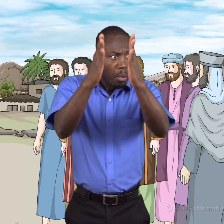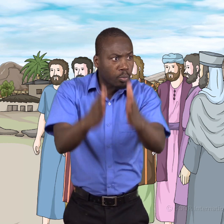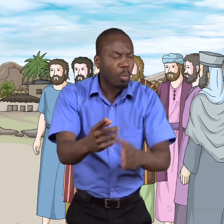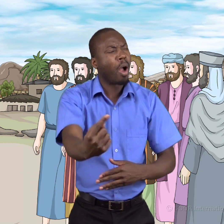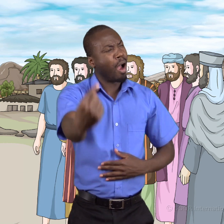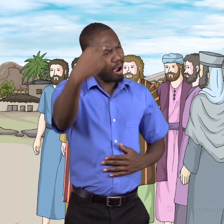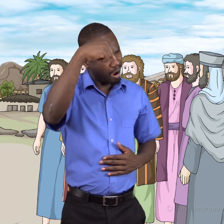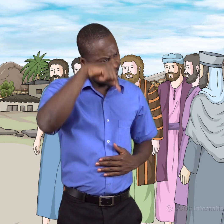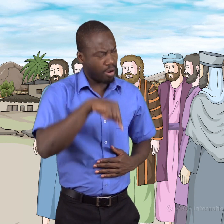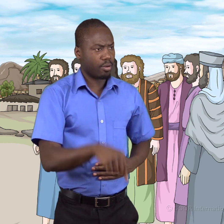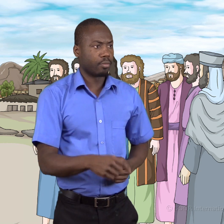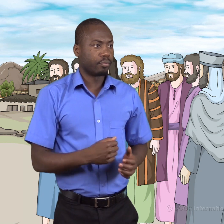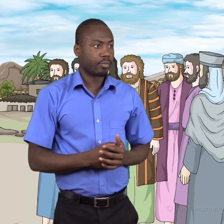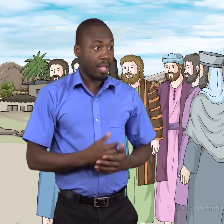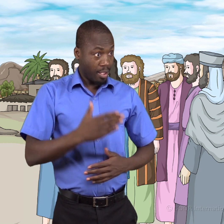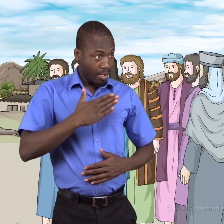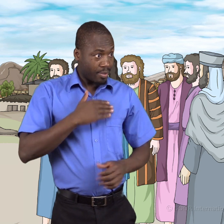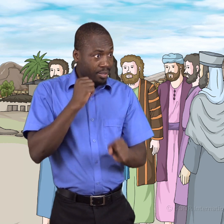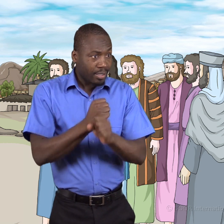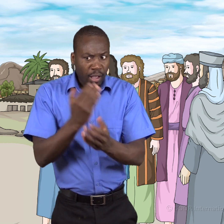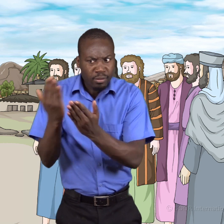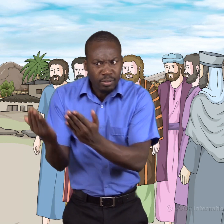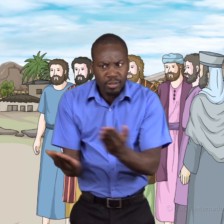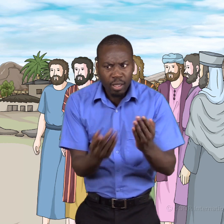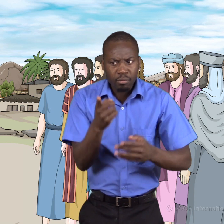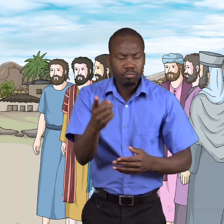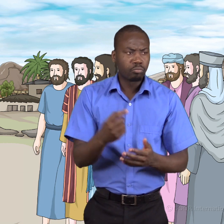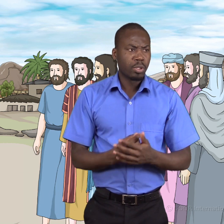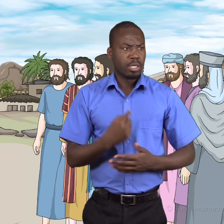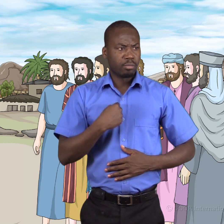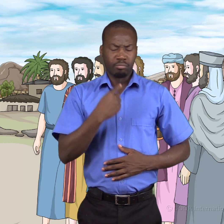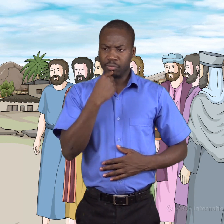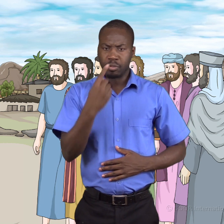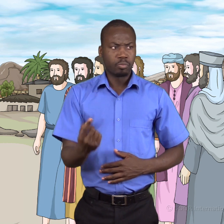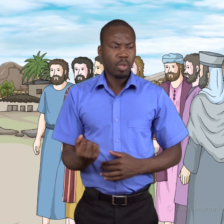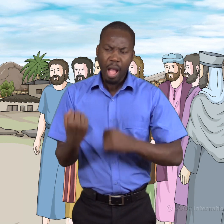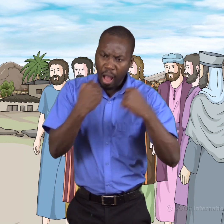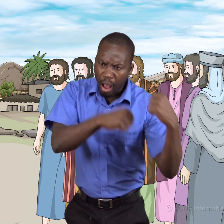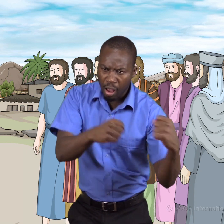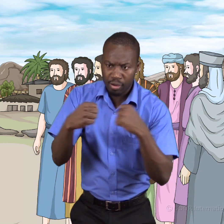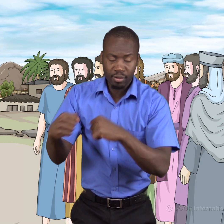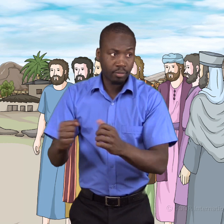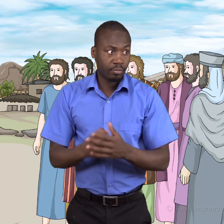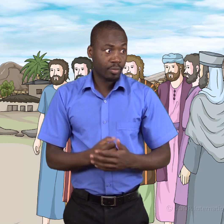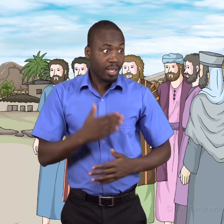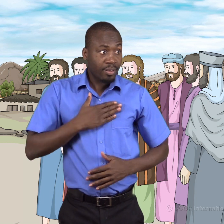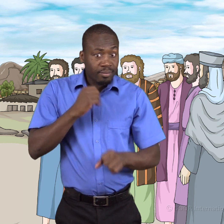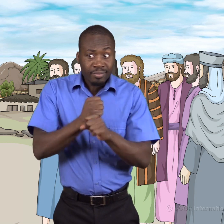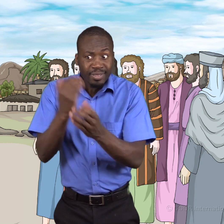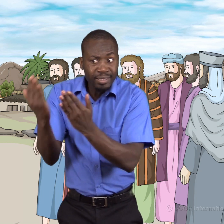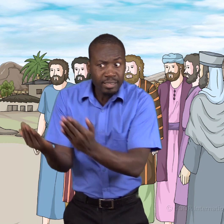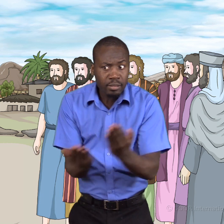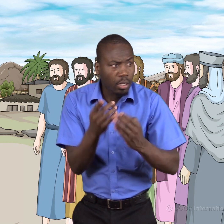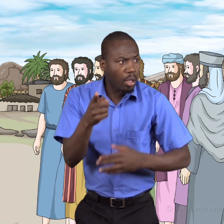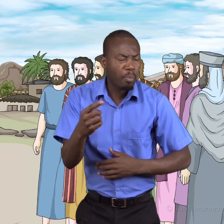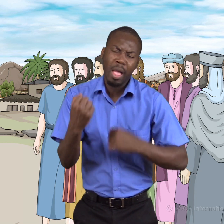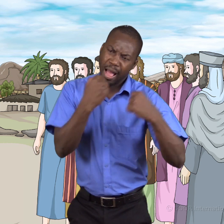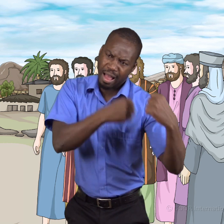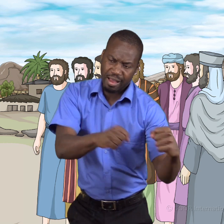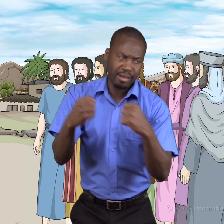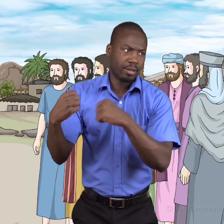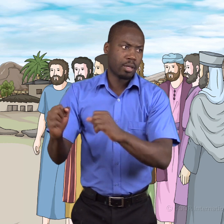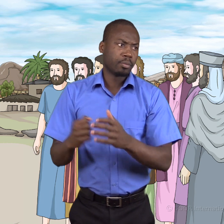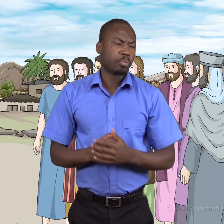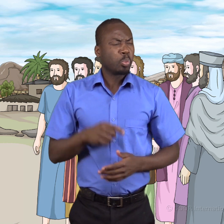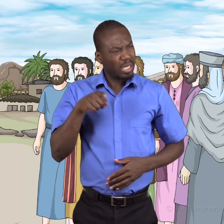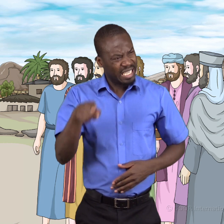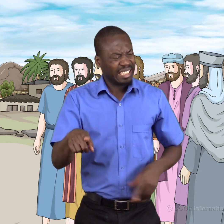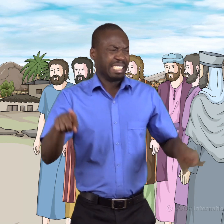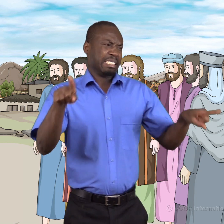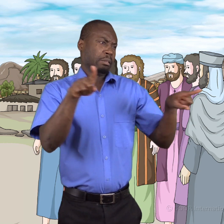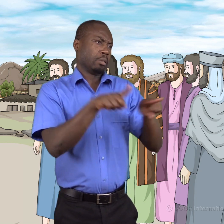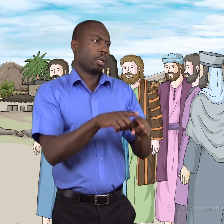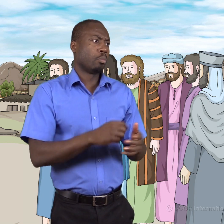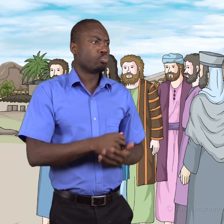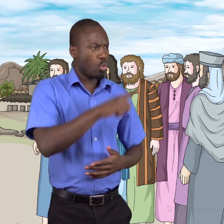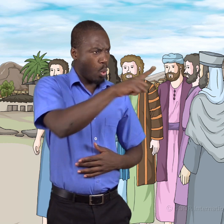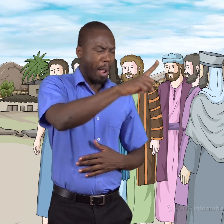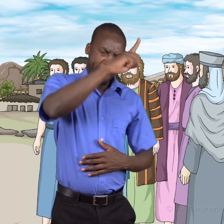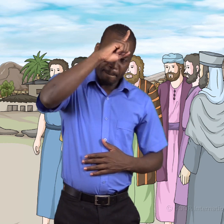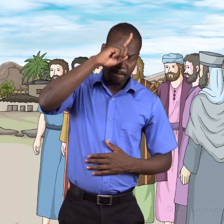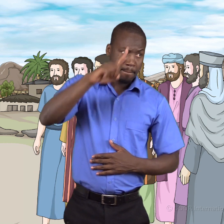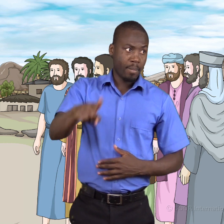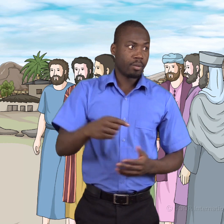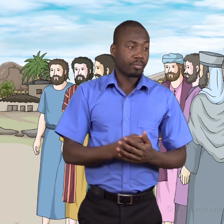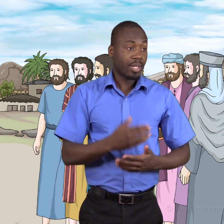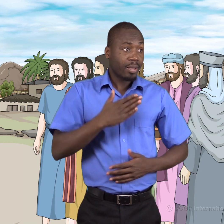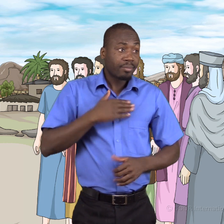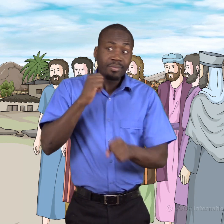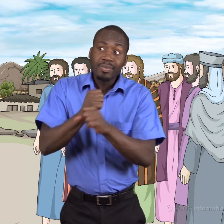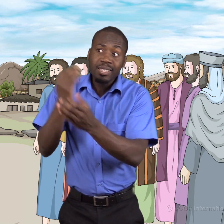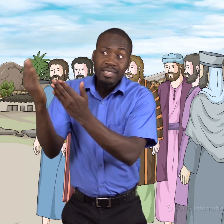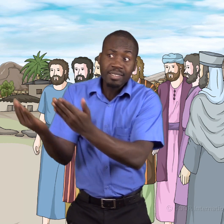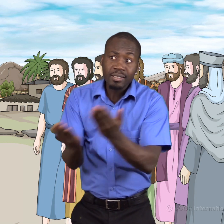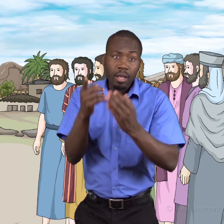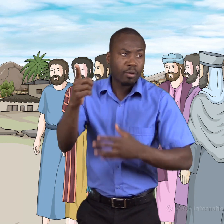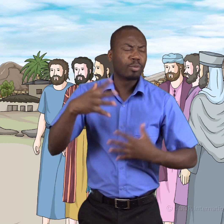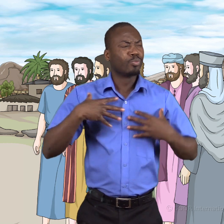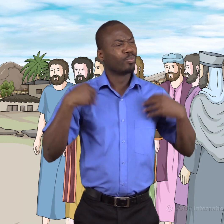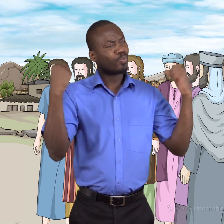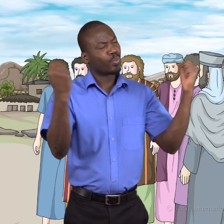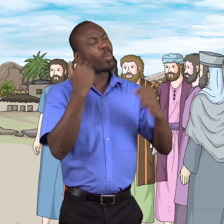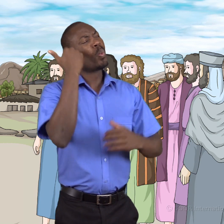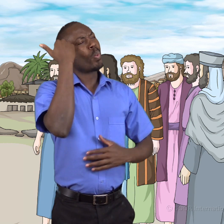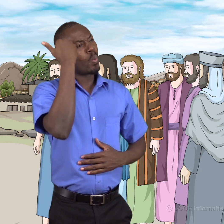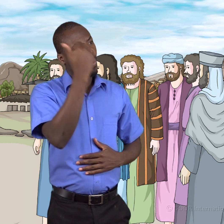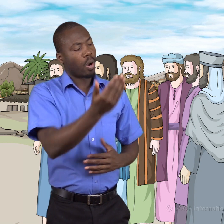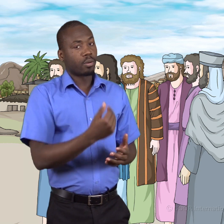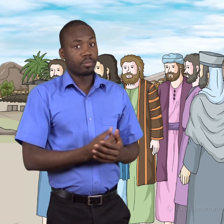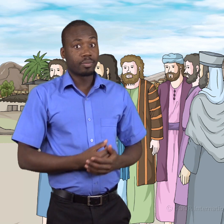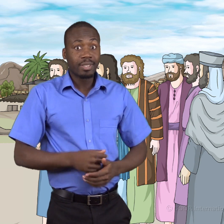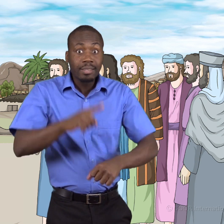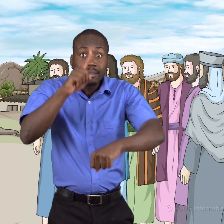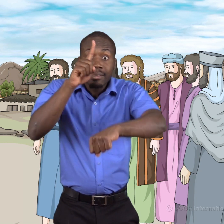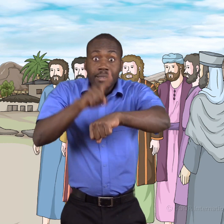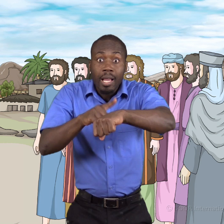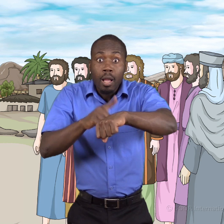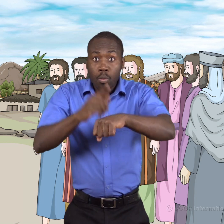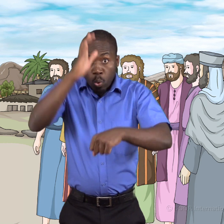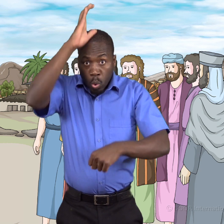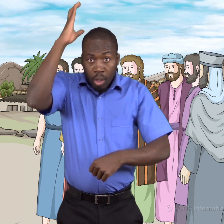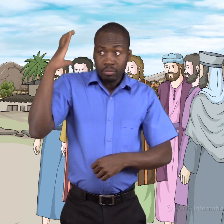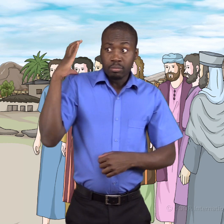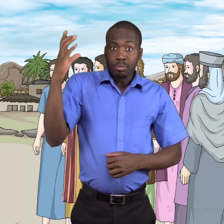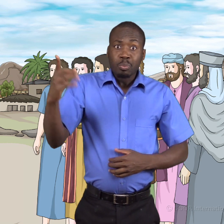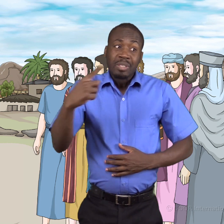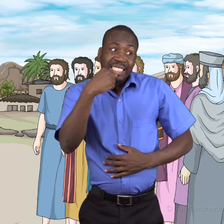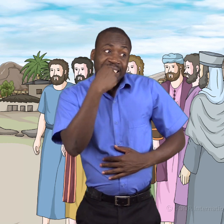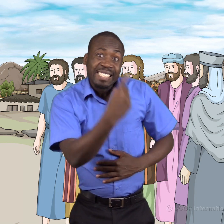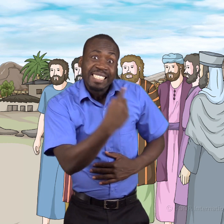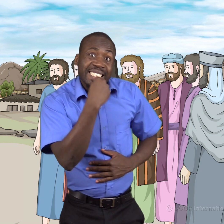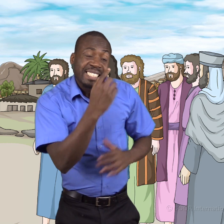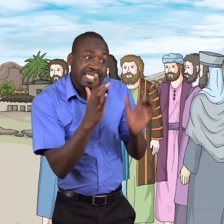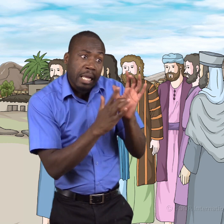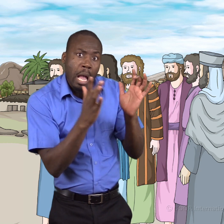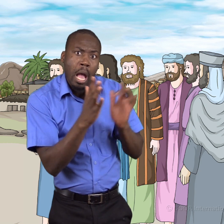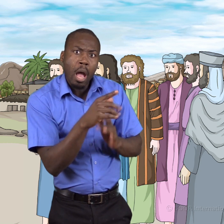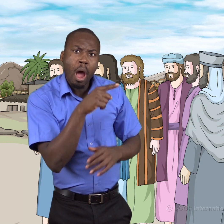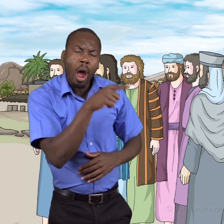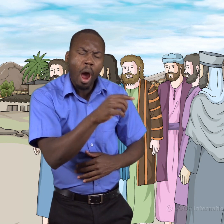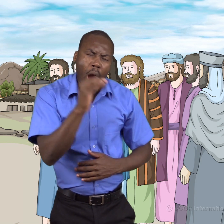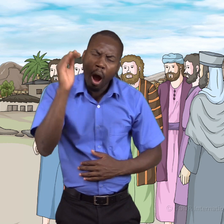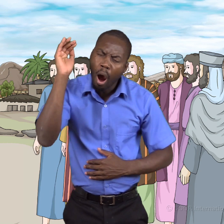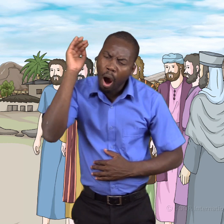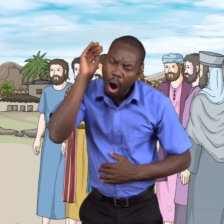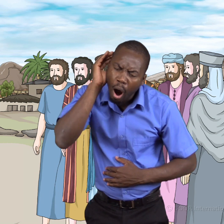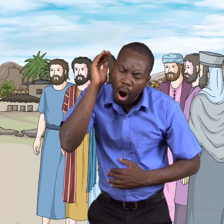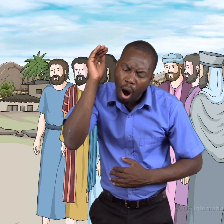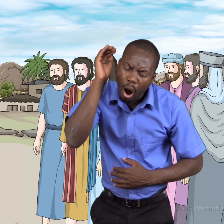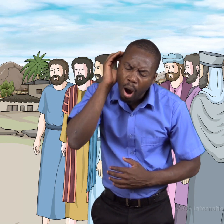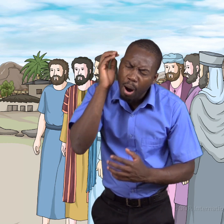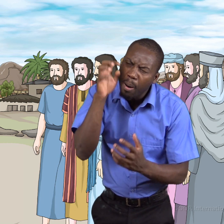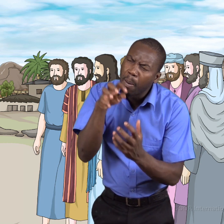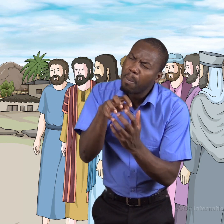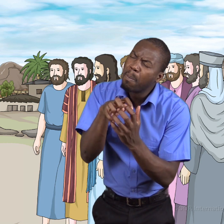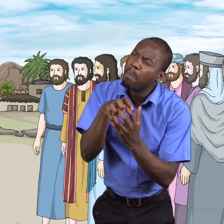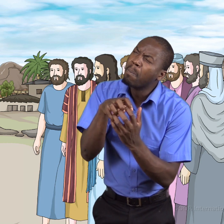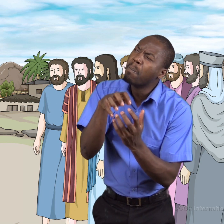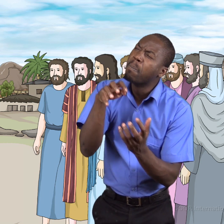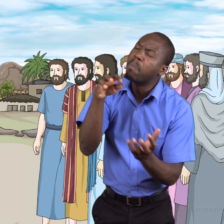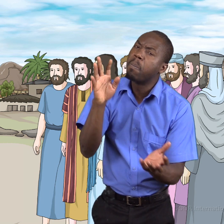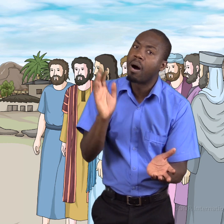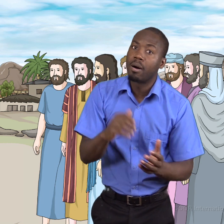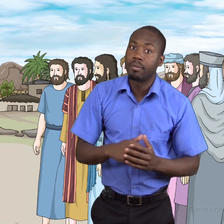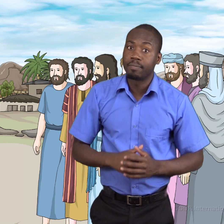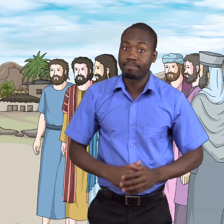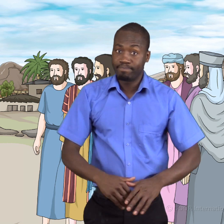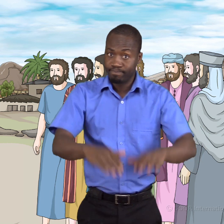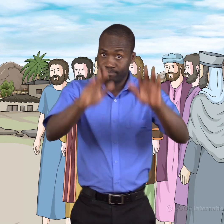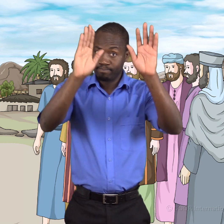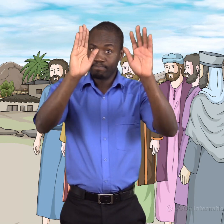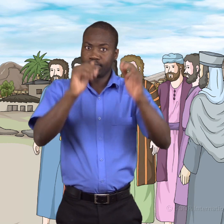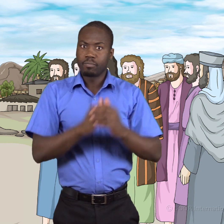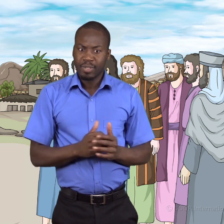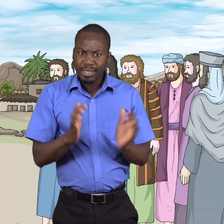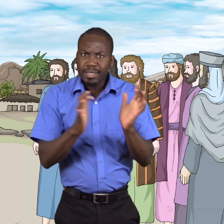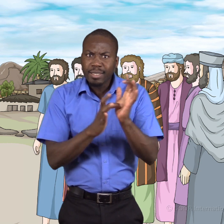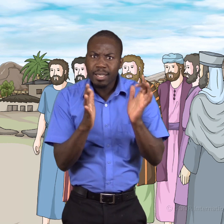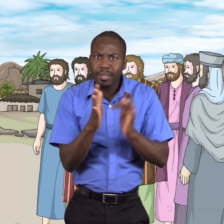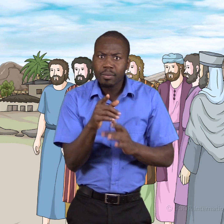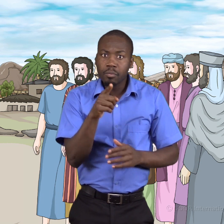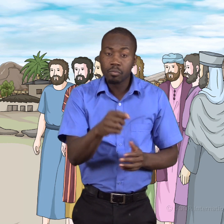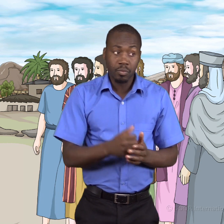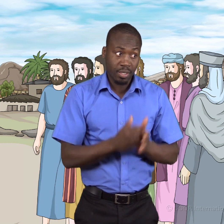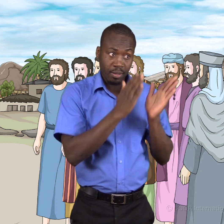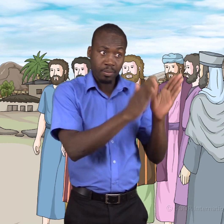I tell one to go, and he goes; and another to come, and he comes.